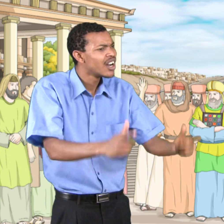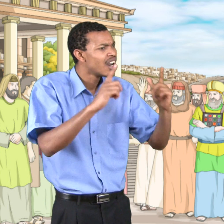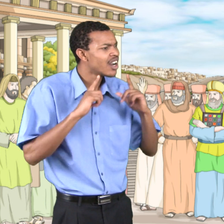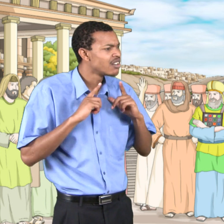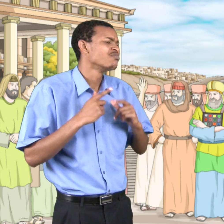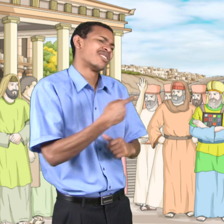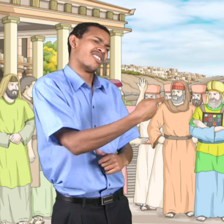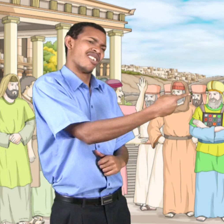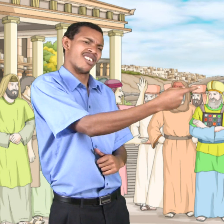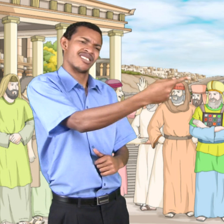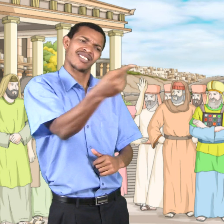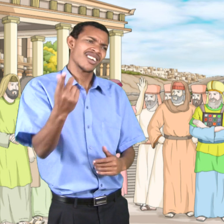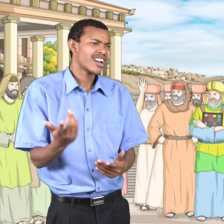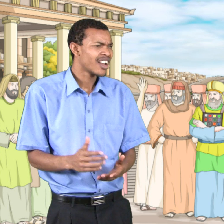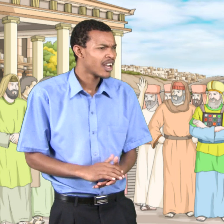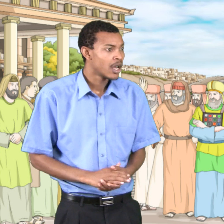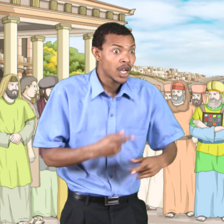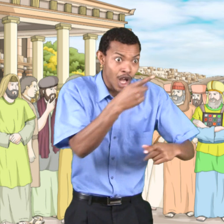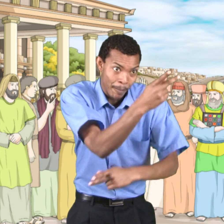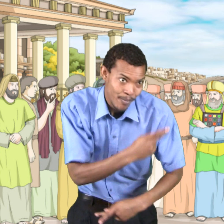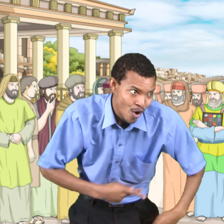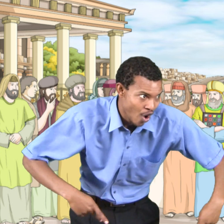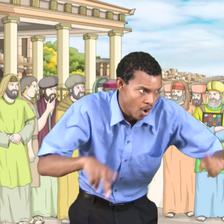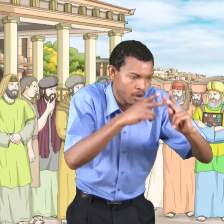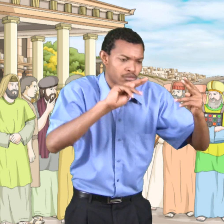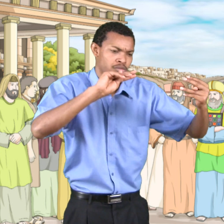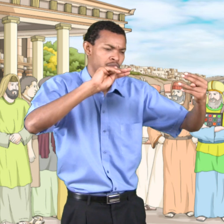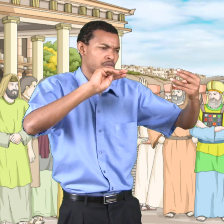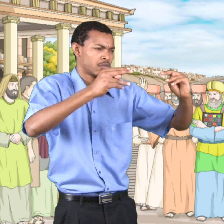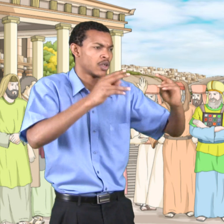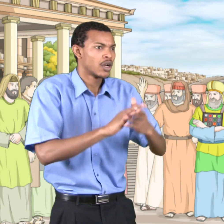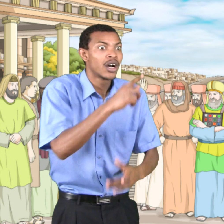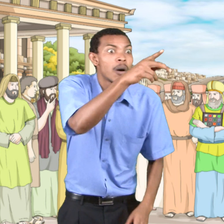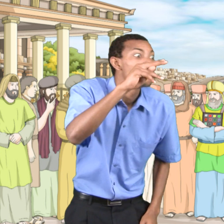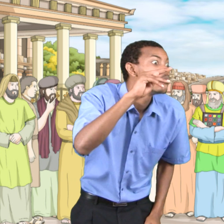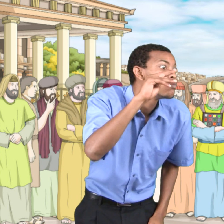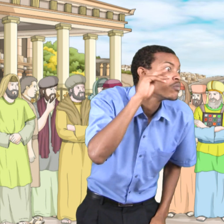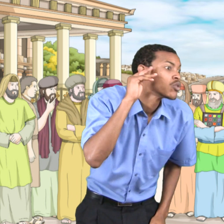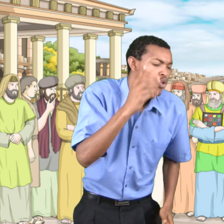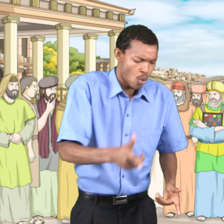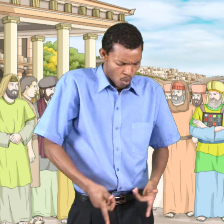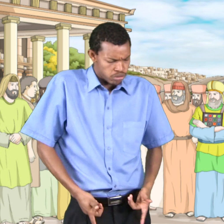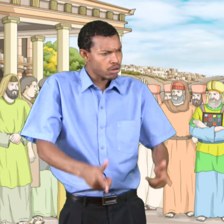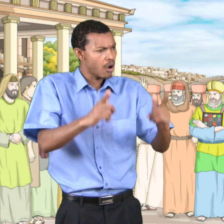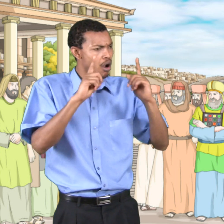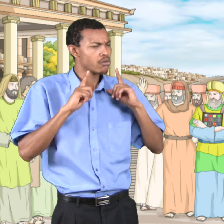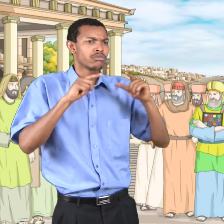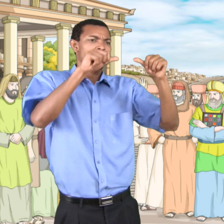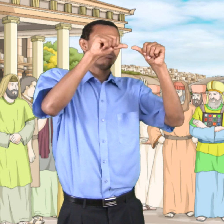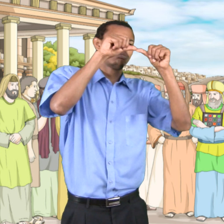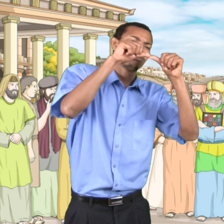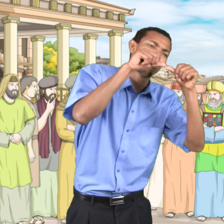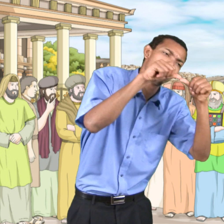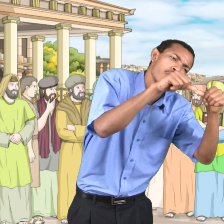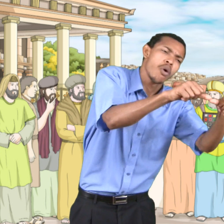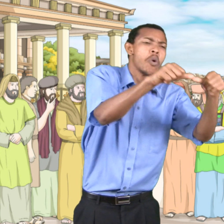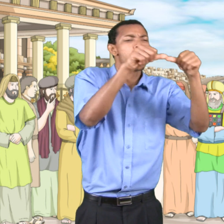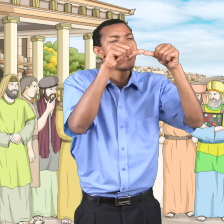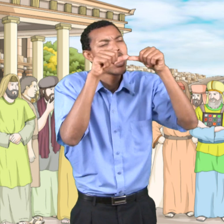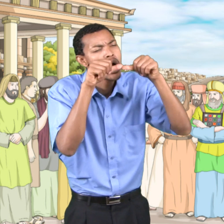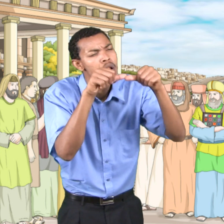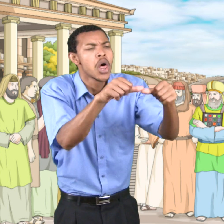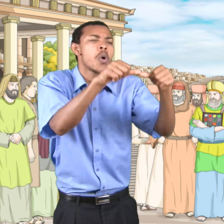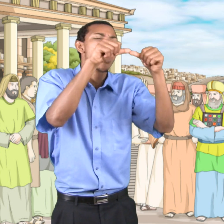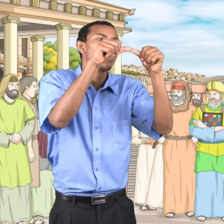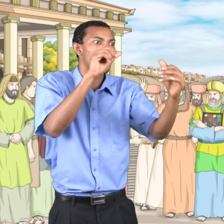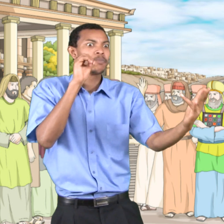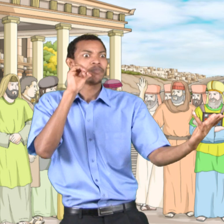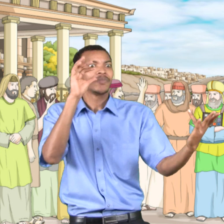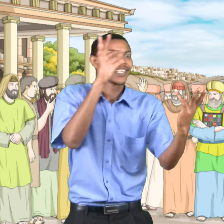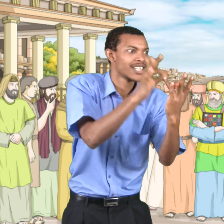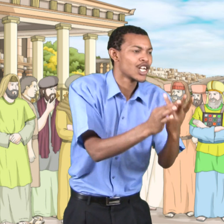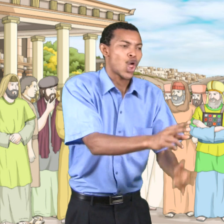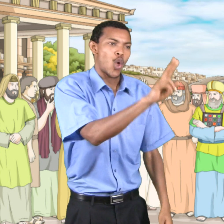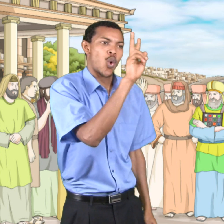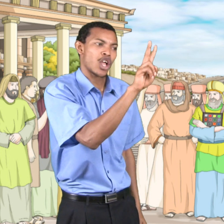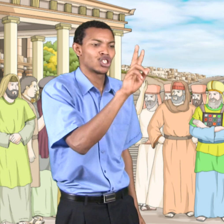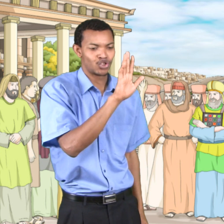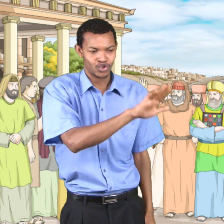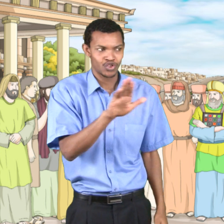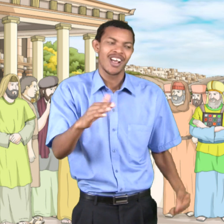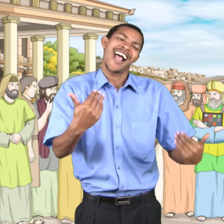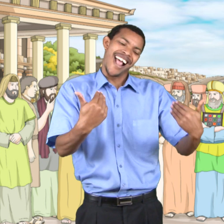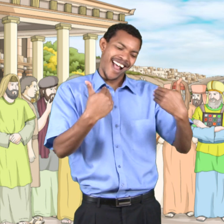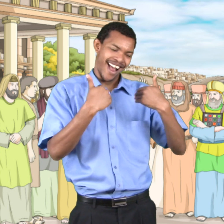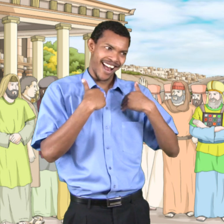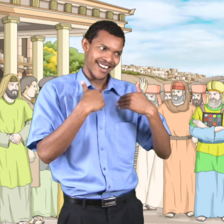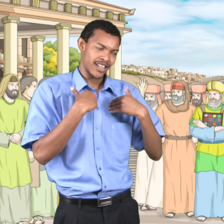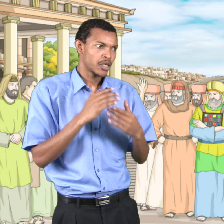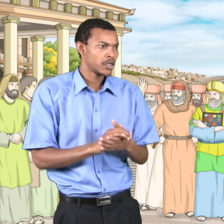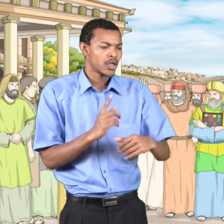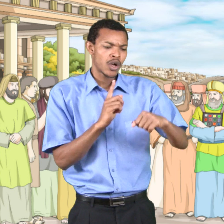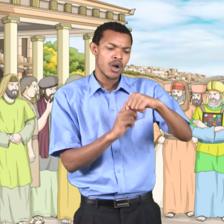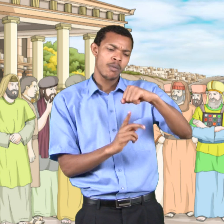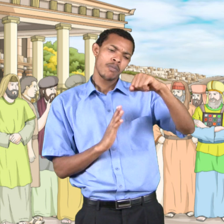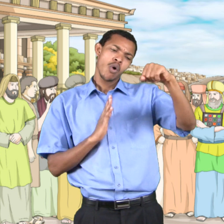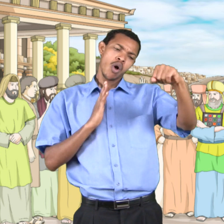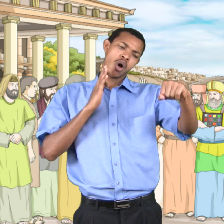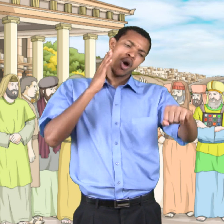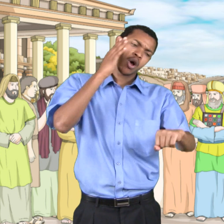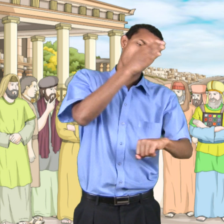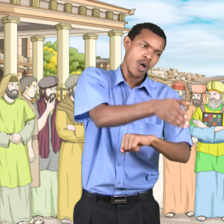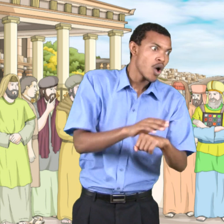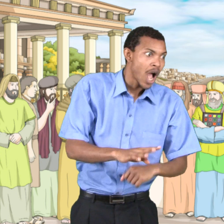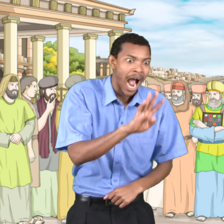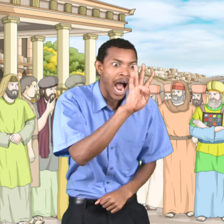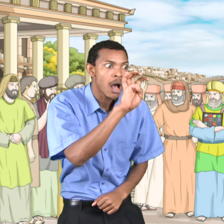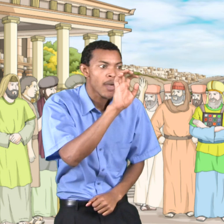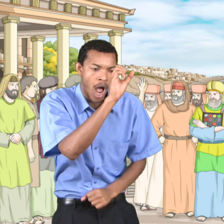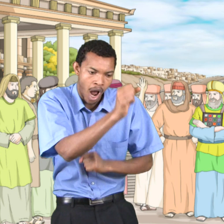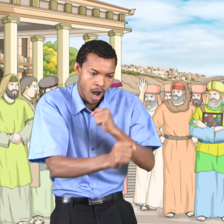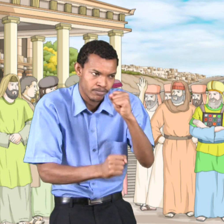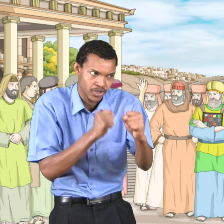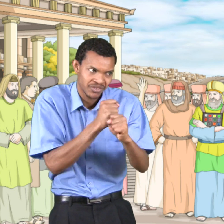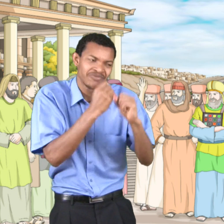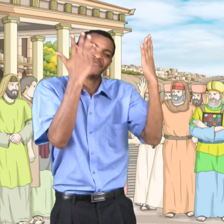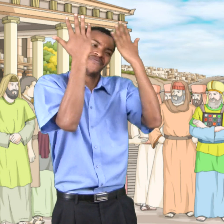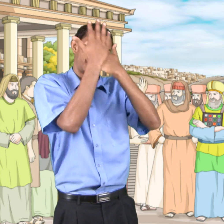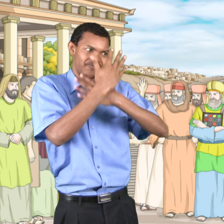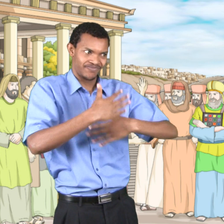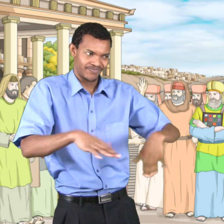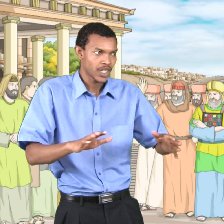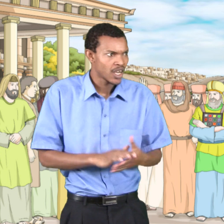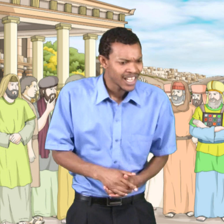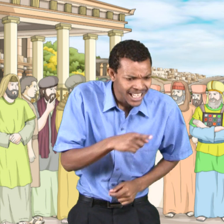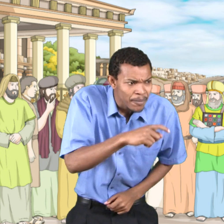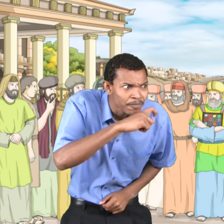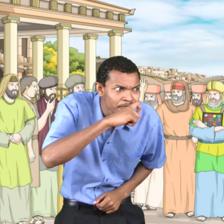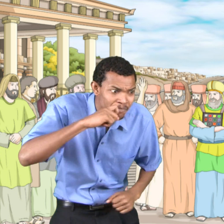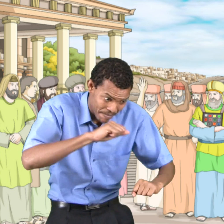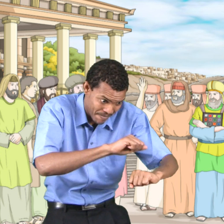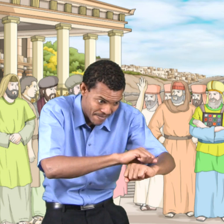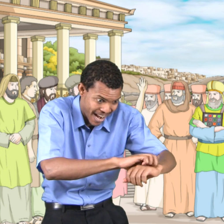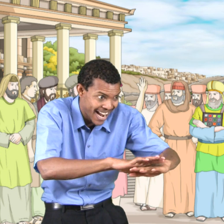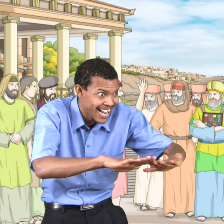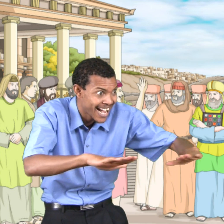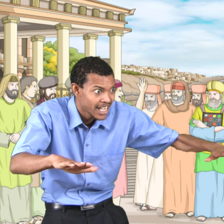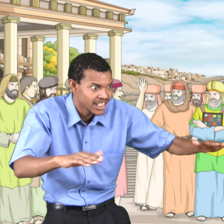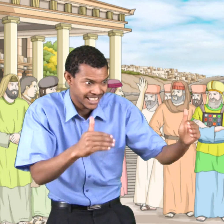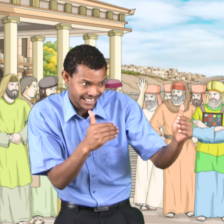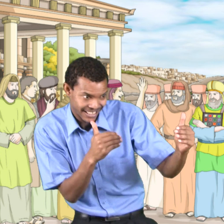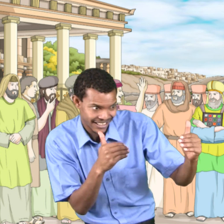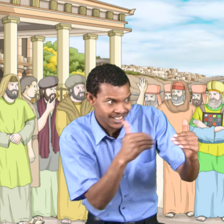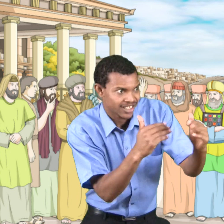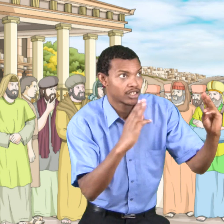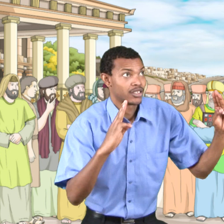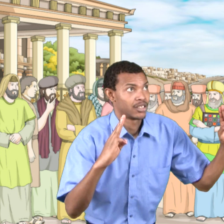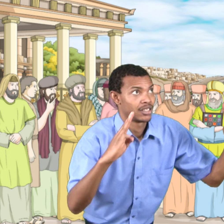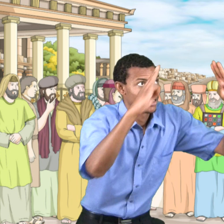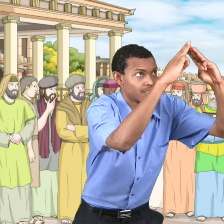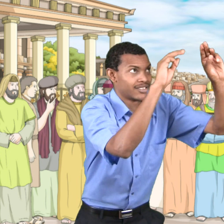At this remark, Moses fled to the land of Midian, where he lived as a foreigner and had two sons.